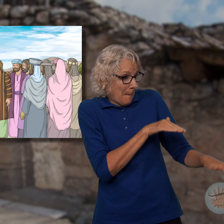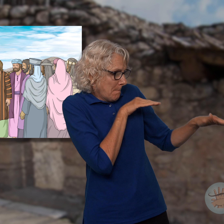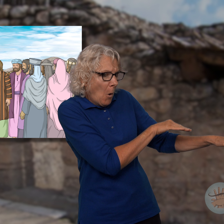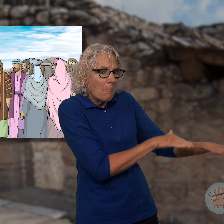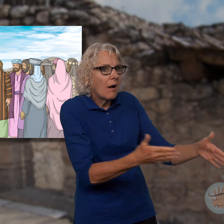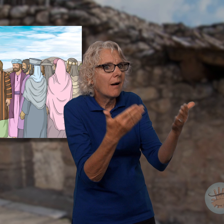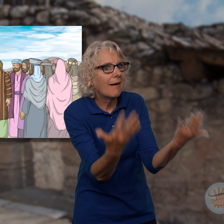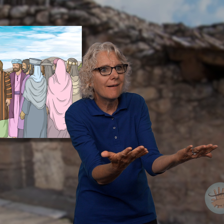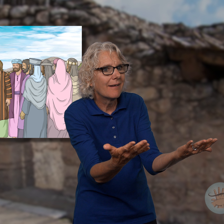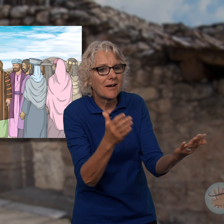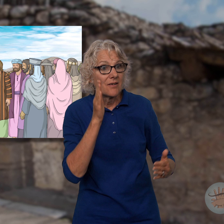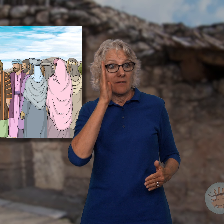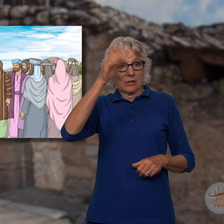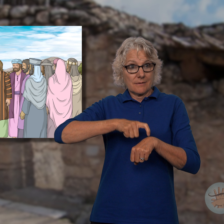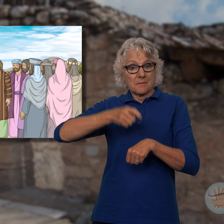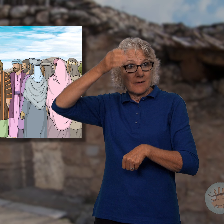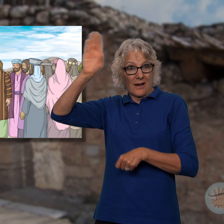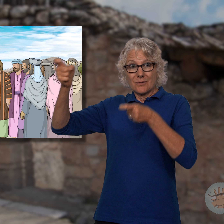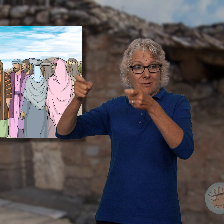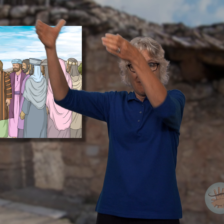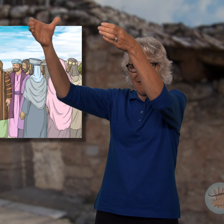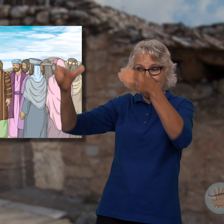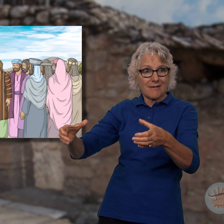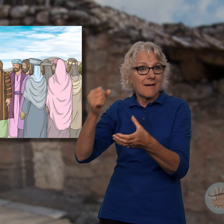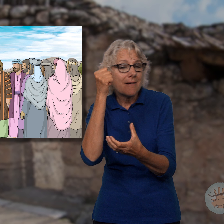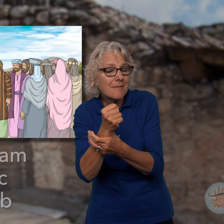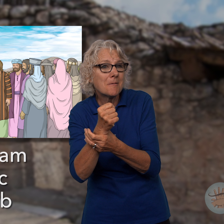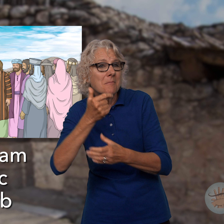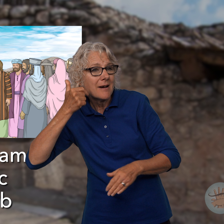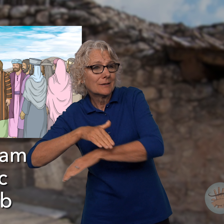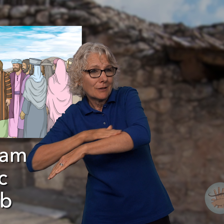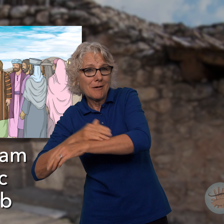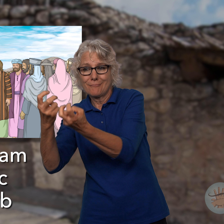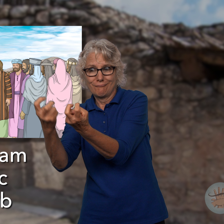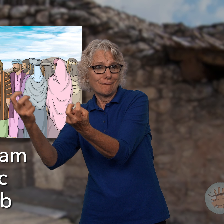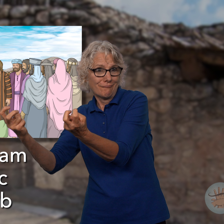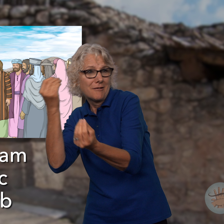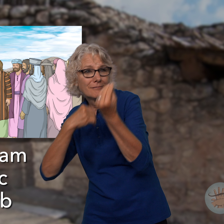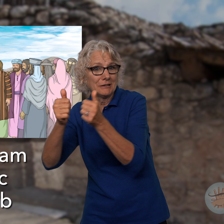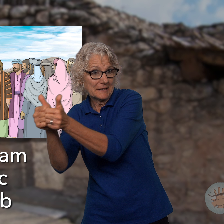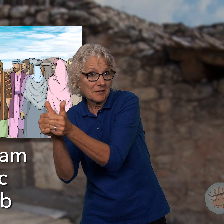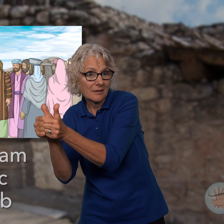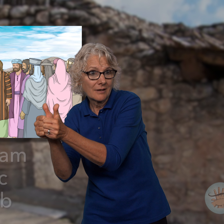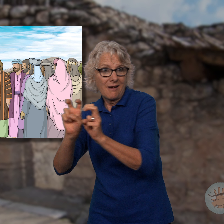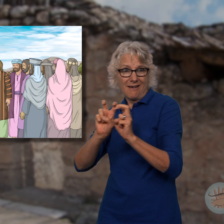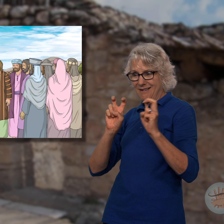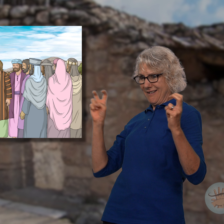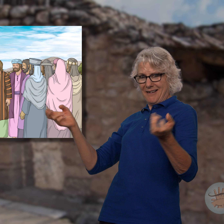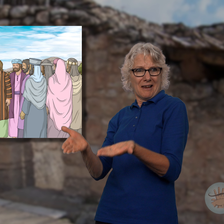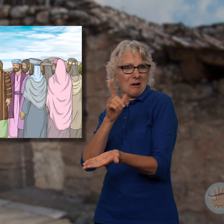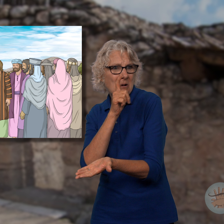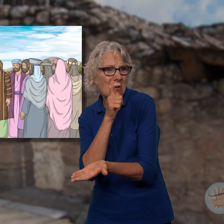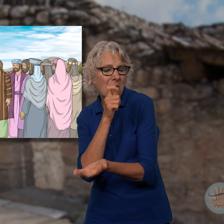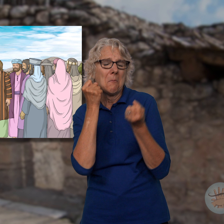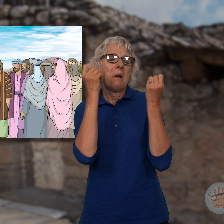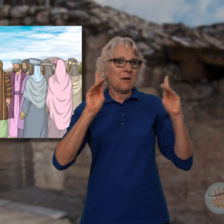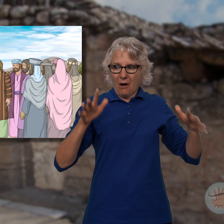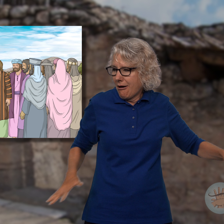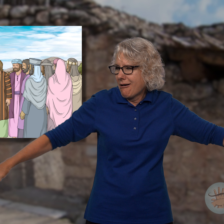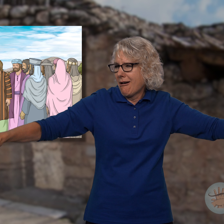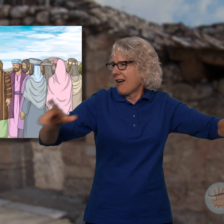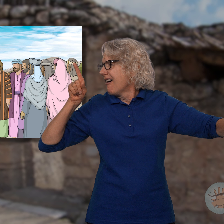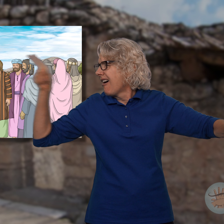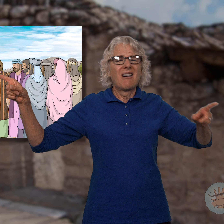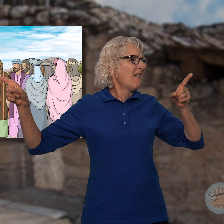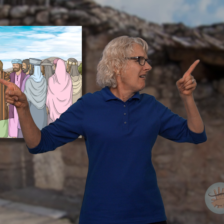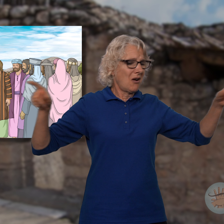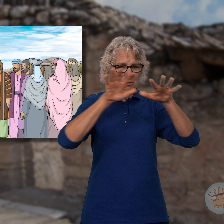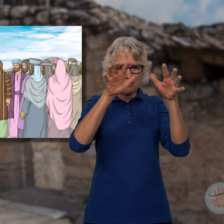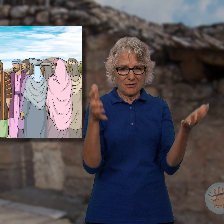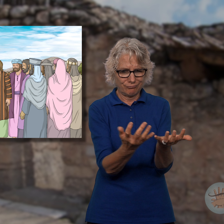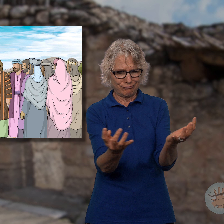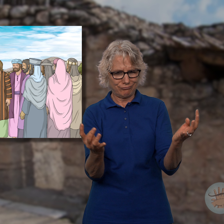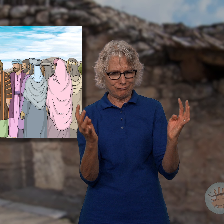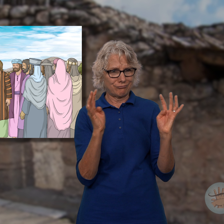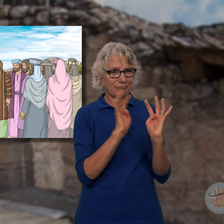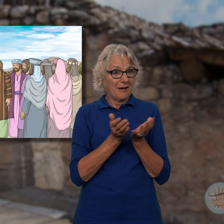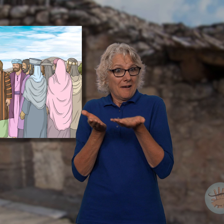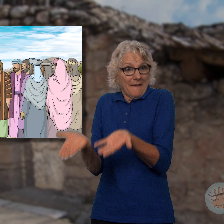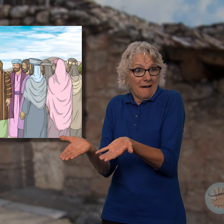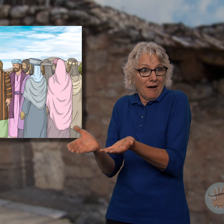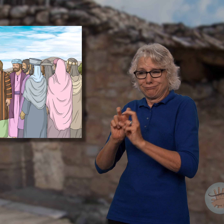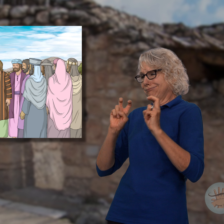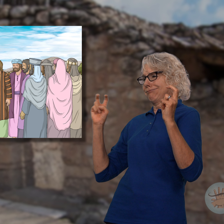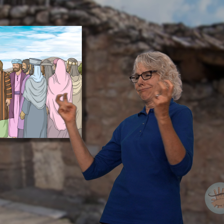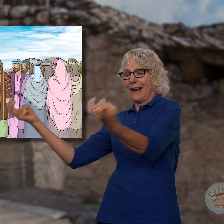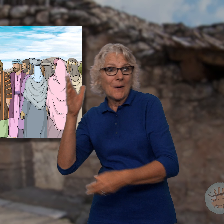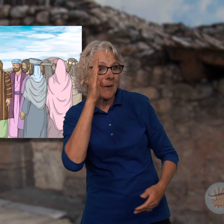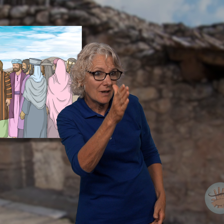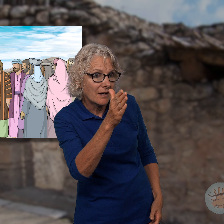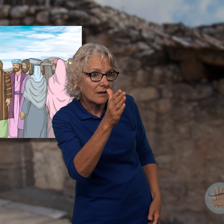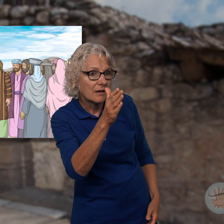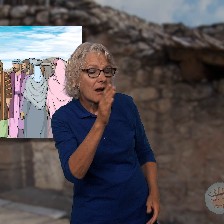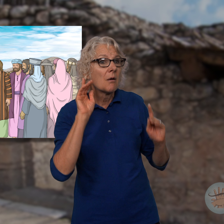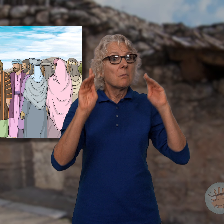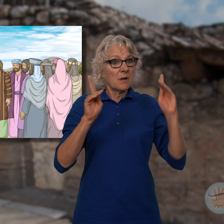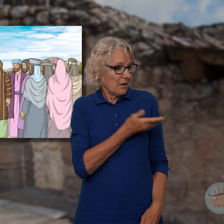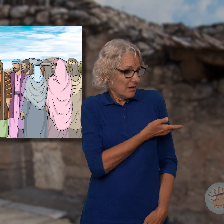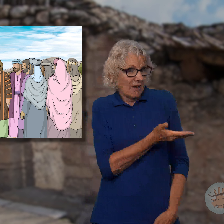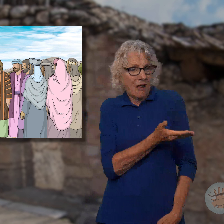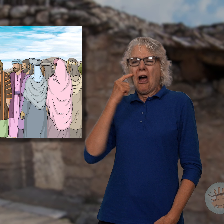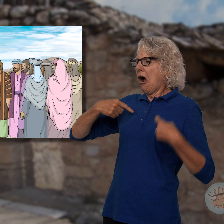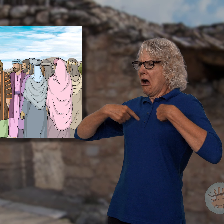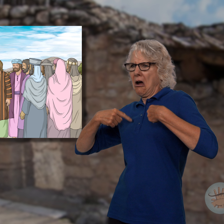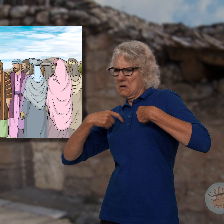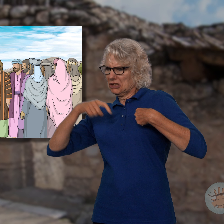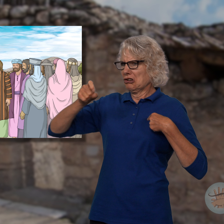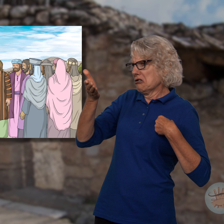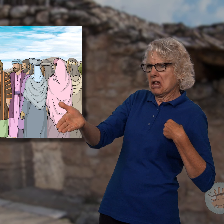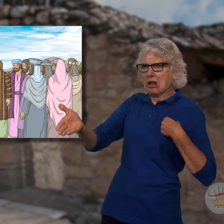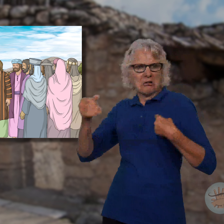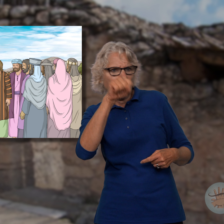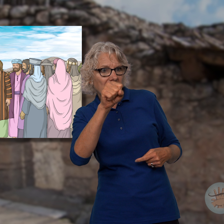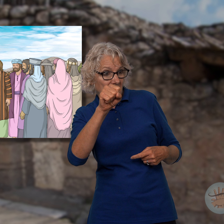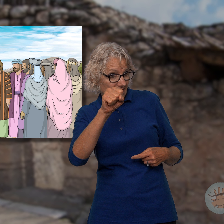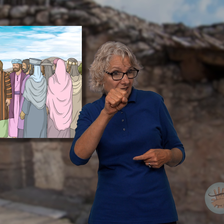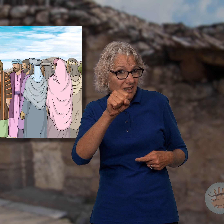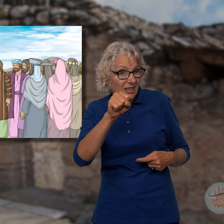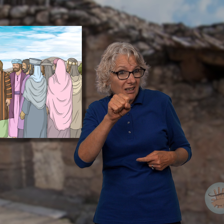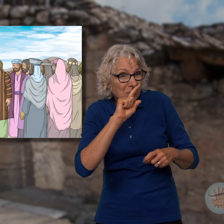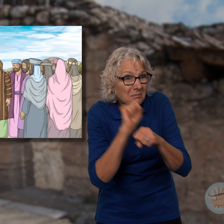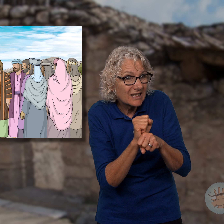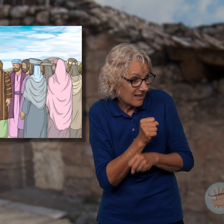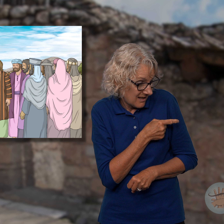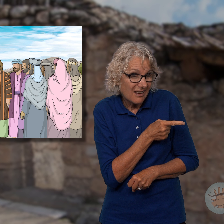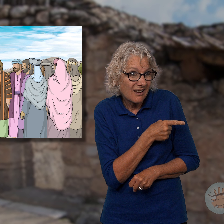I say to you that many will come from the east and the west to share the banquet with Abraham, Isaac, and Jacob in the kingdom of heaven.